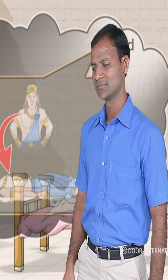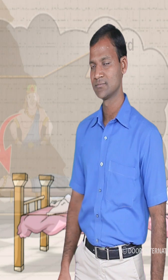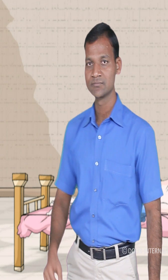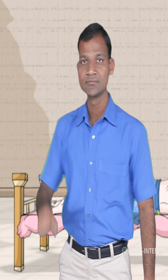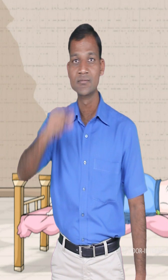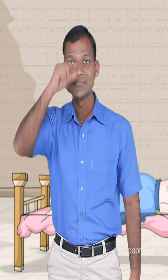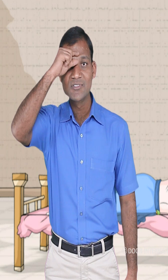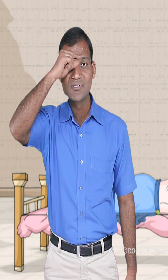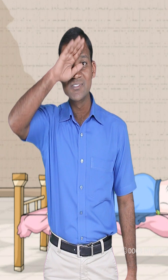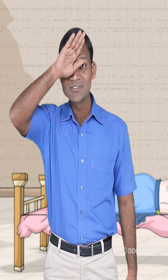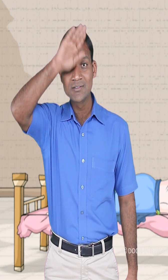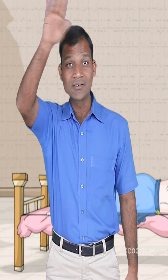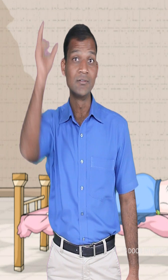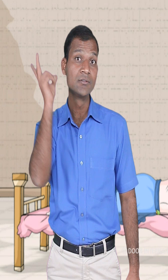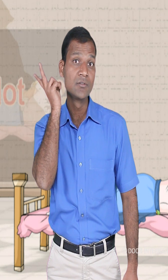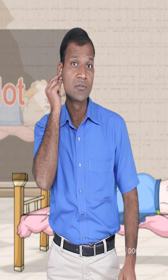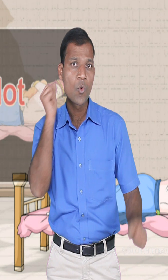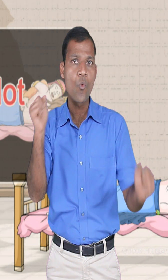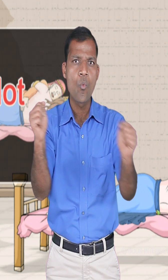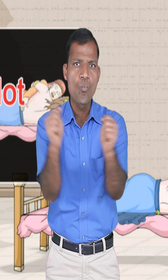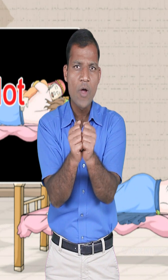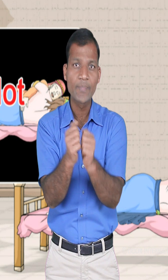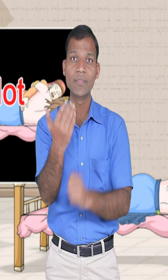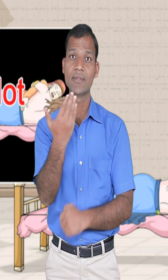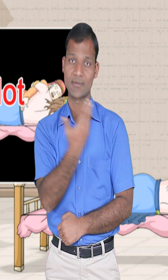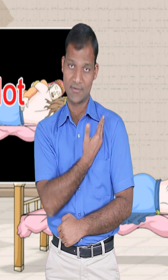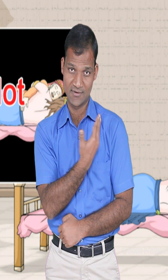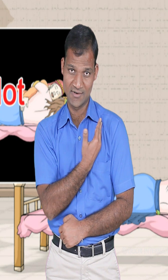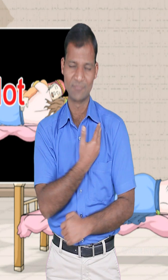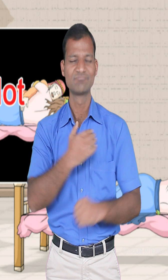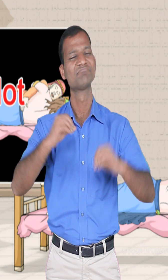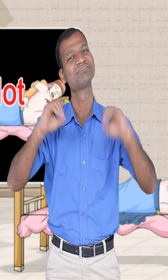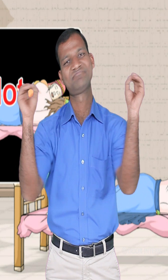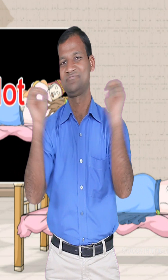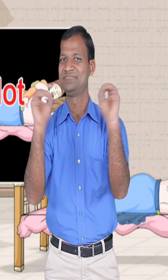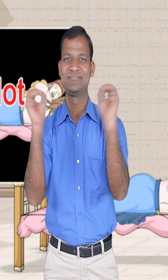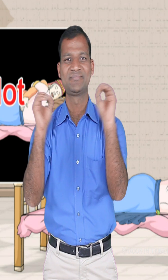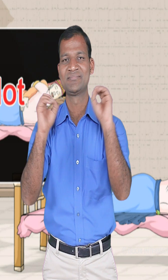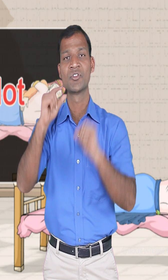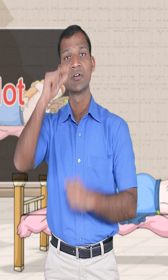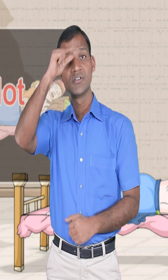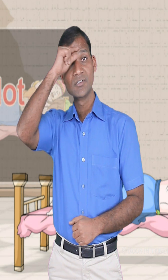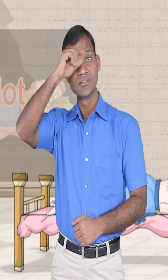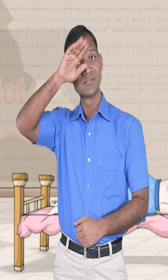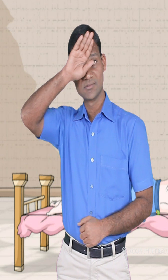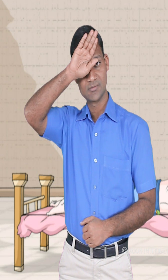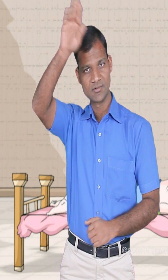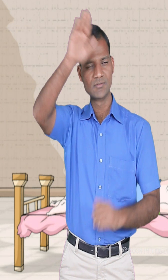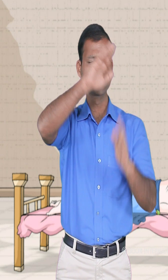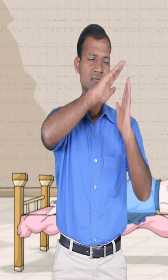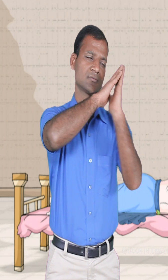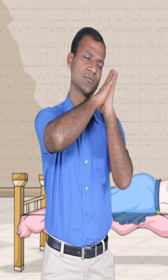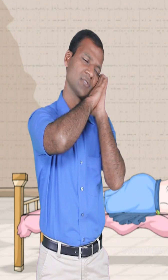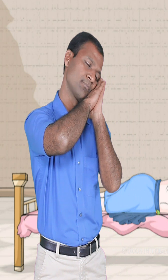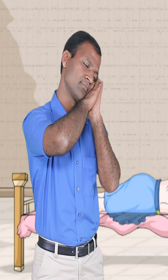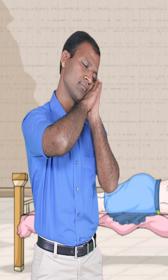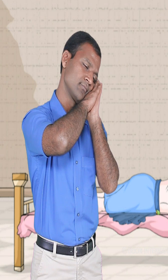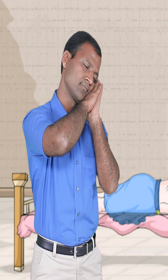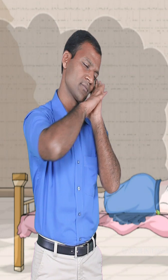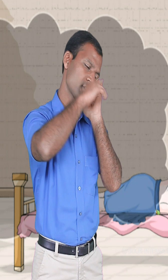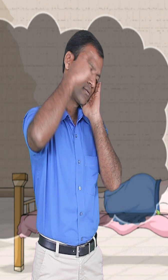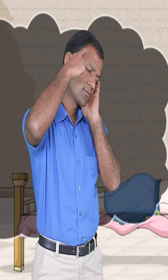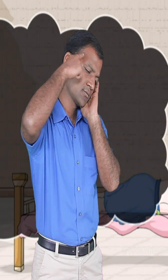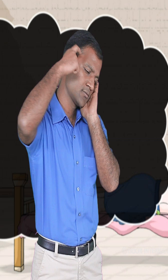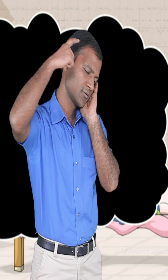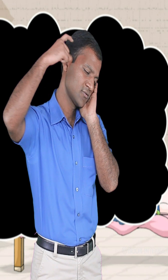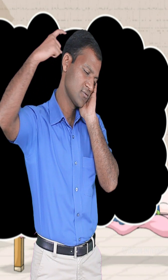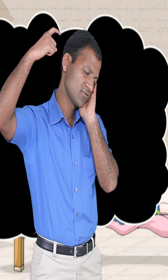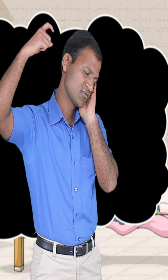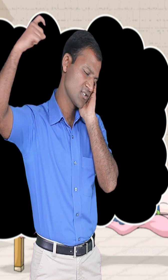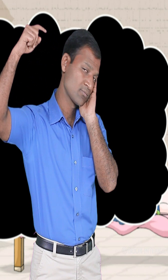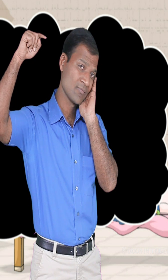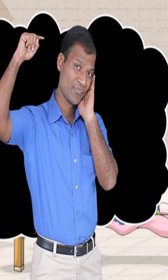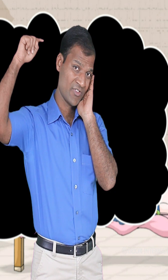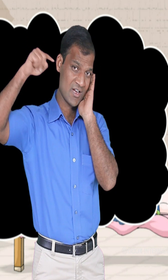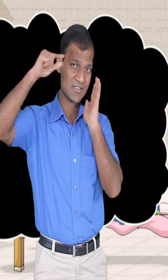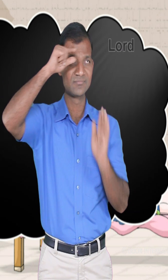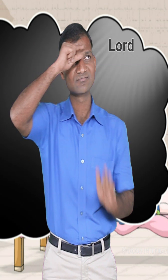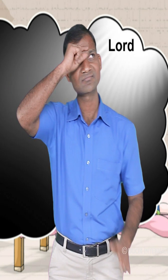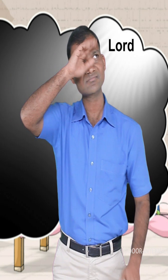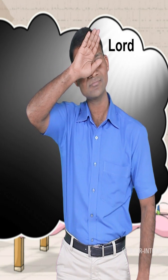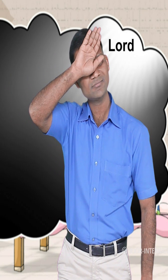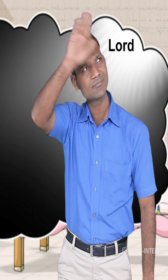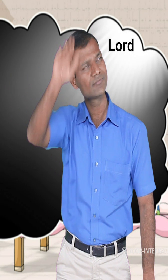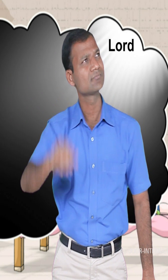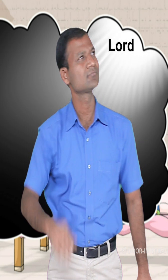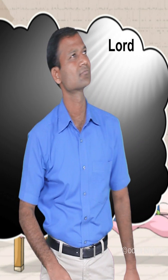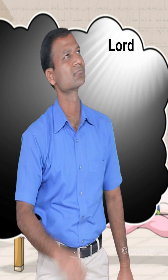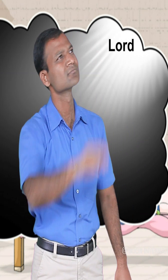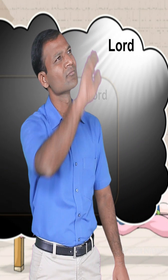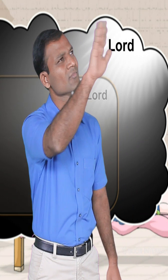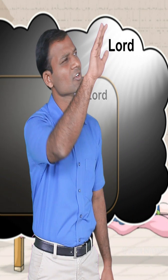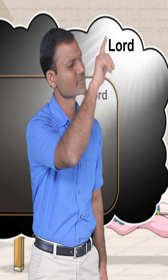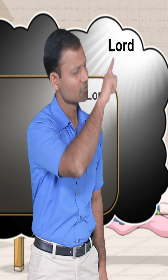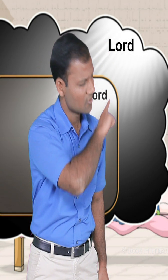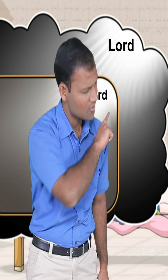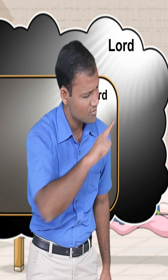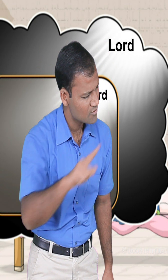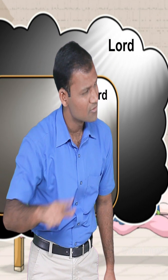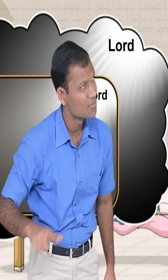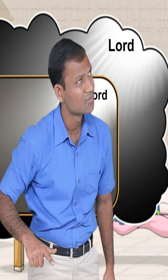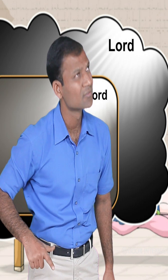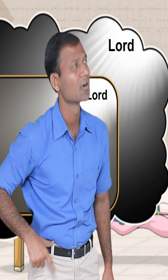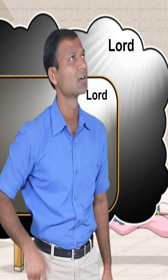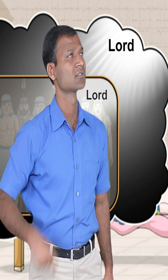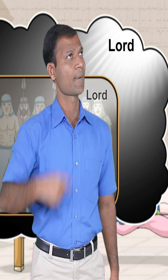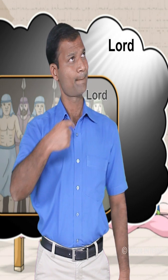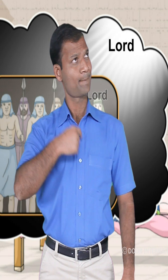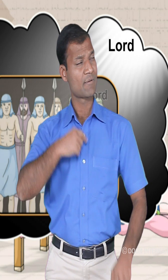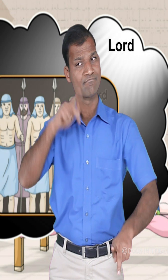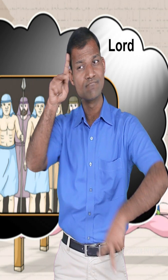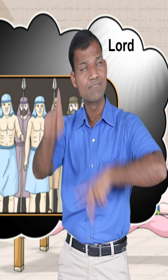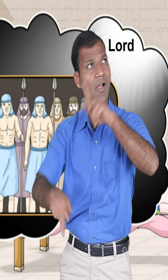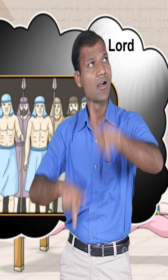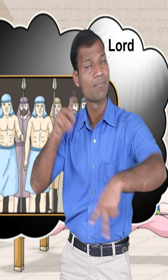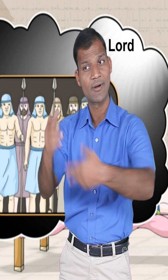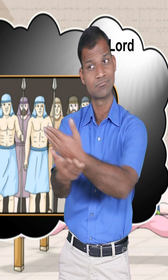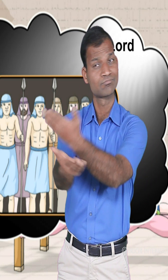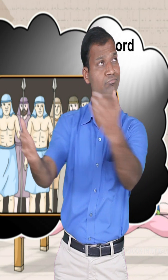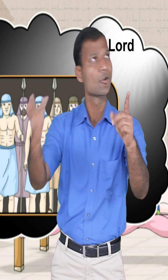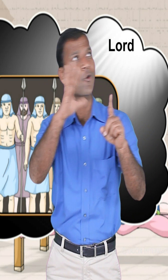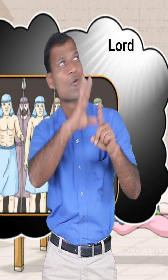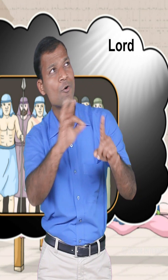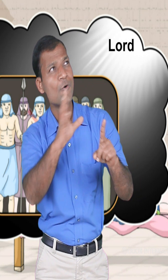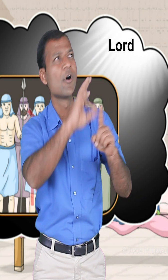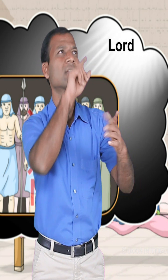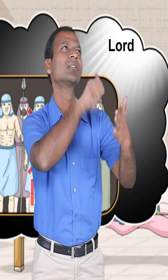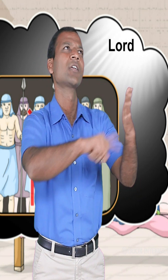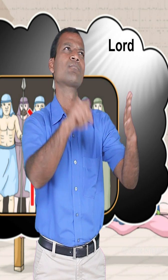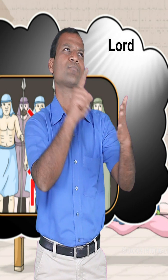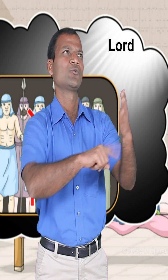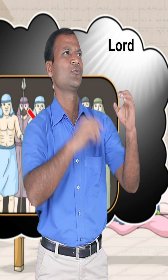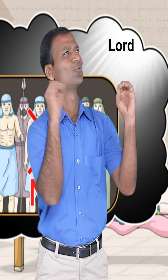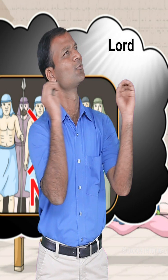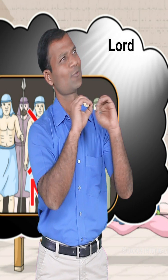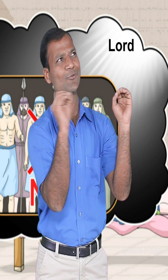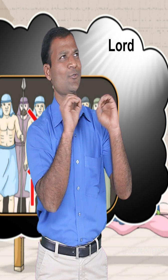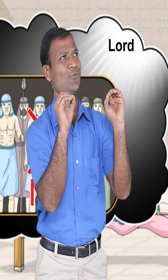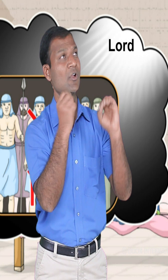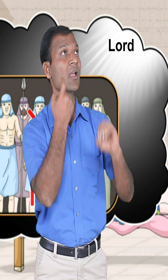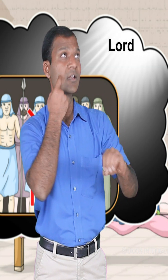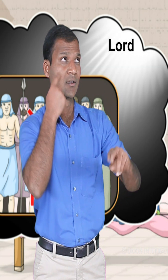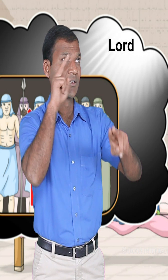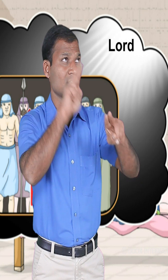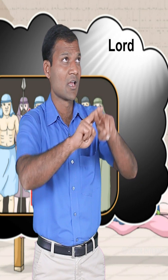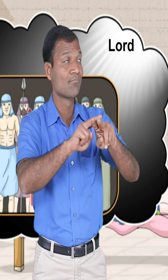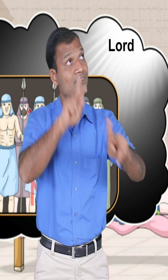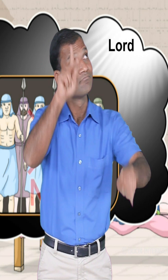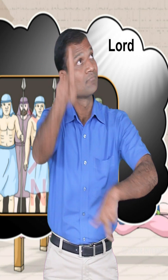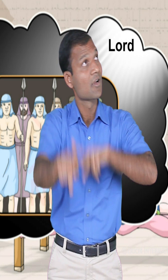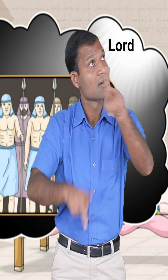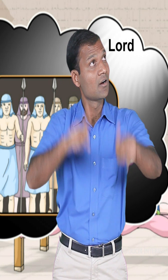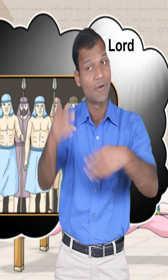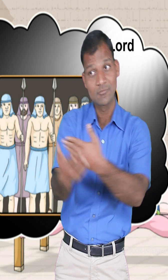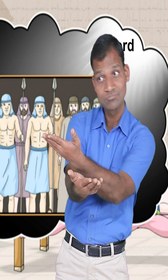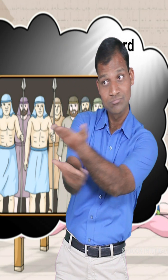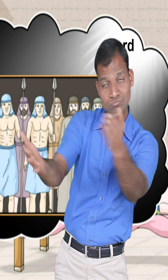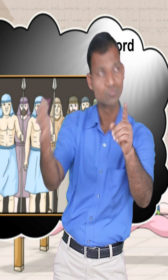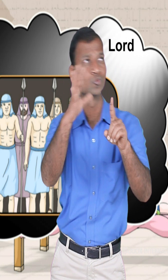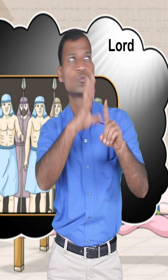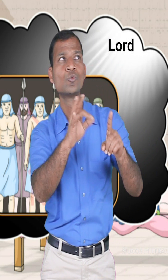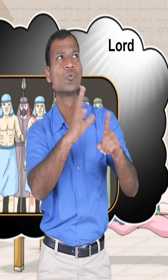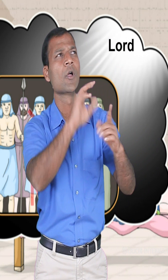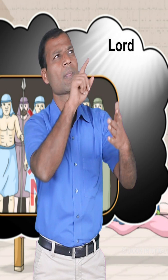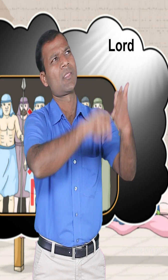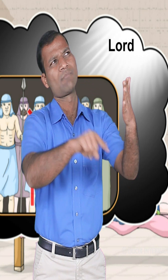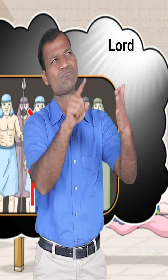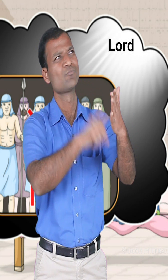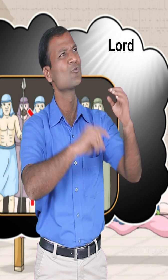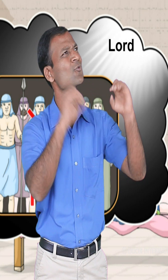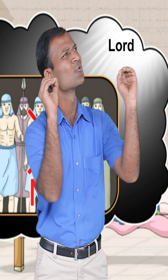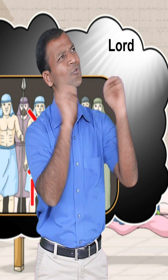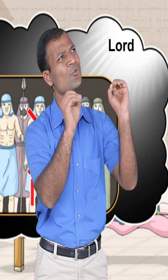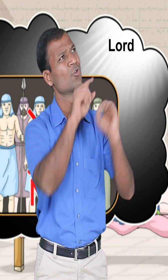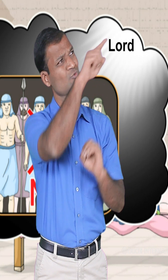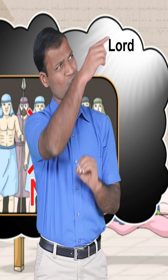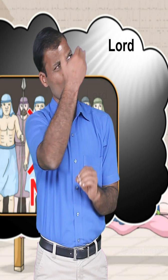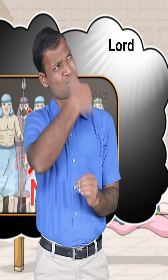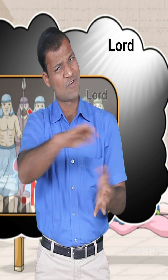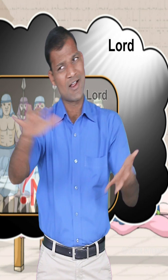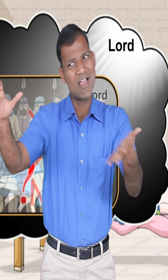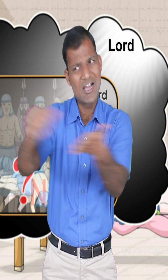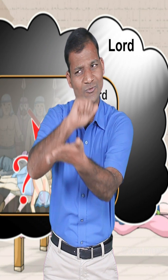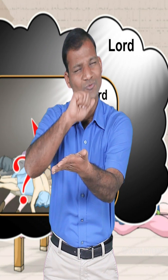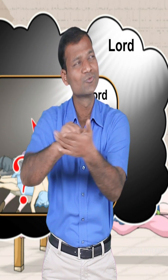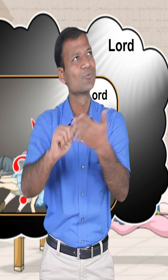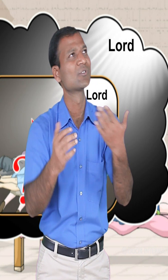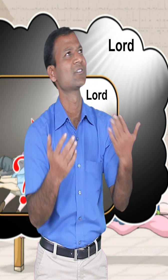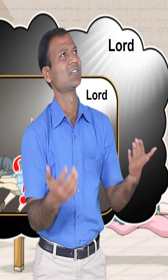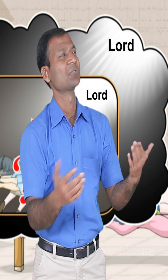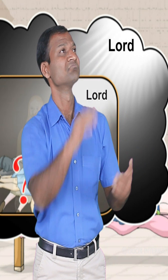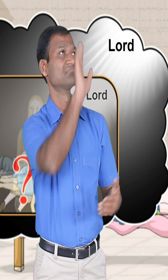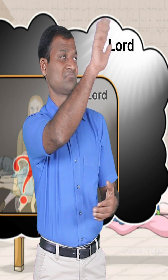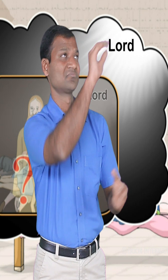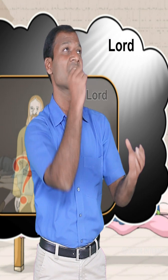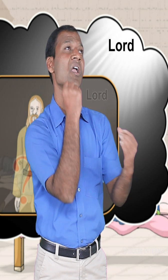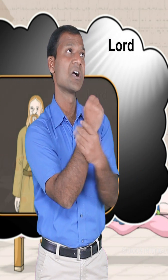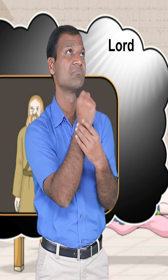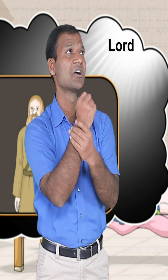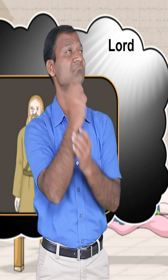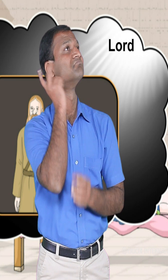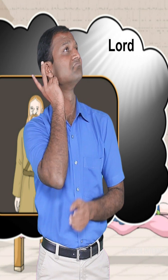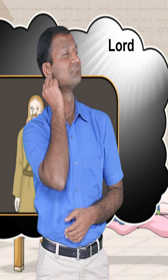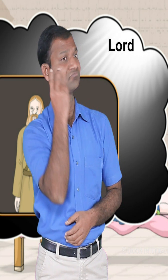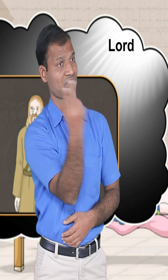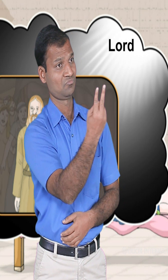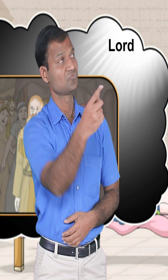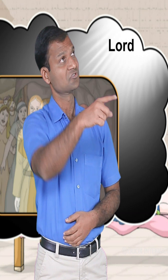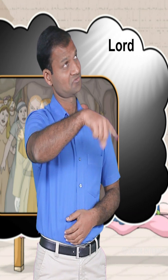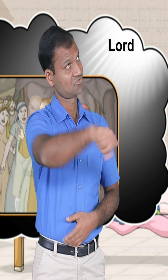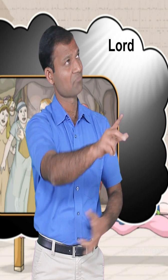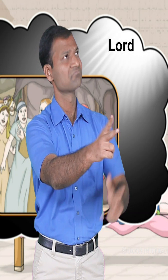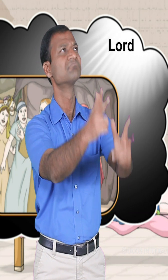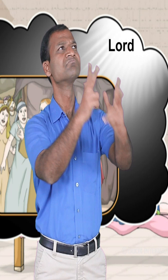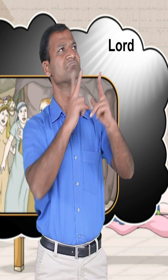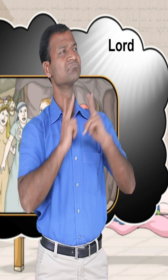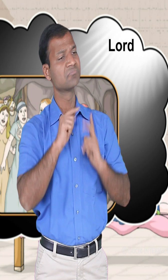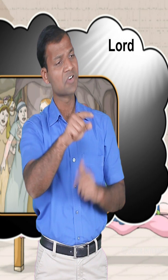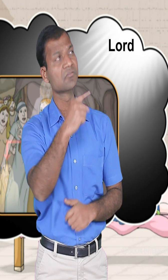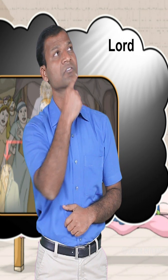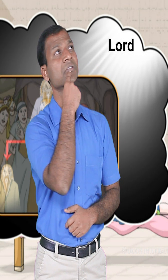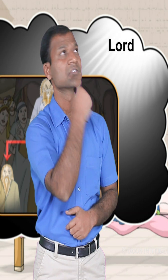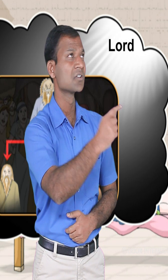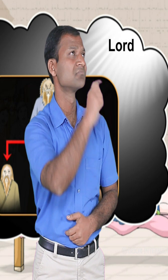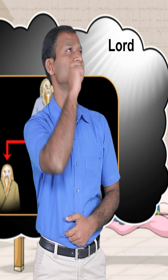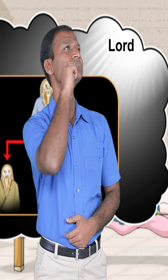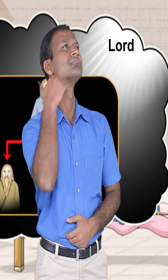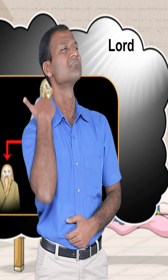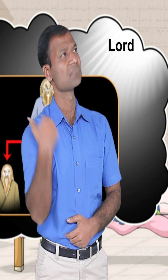Now Abimelech had not gone near her, so he replied, “Lord, would You destroy a nation even though it is innocent?